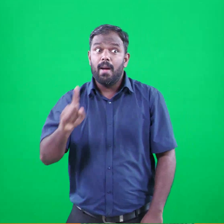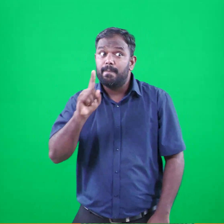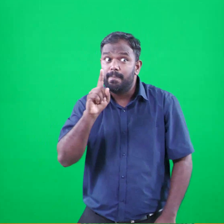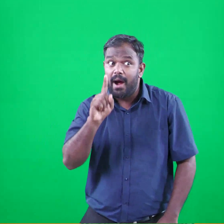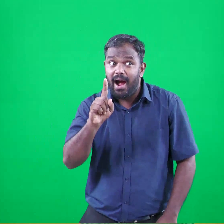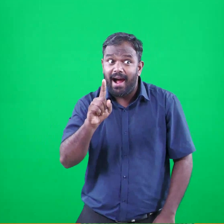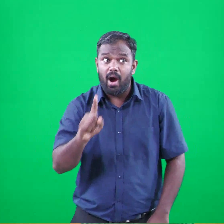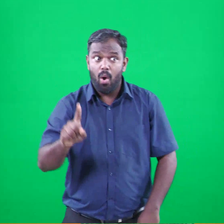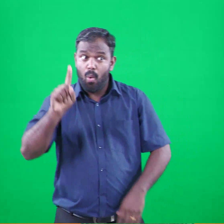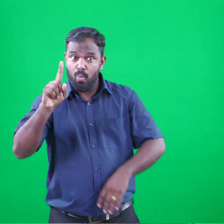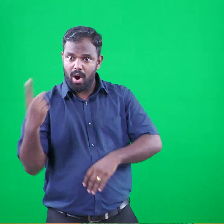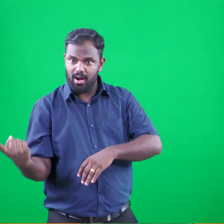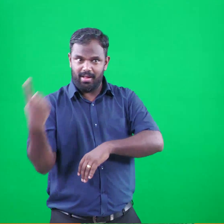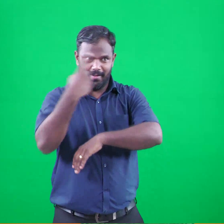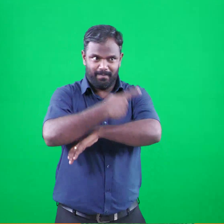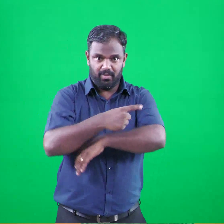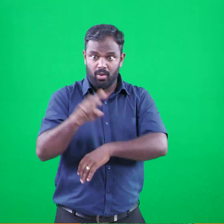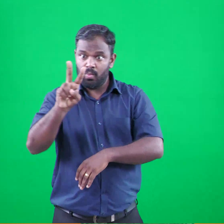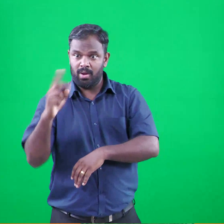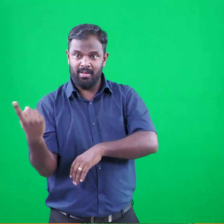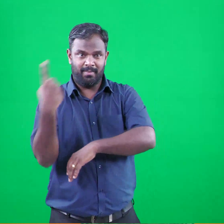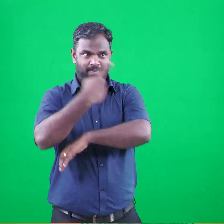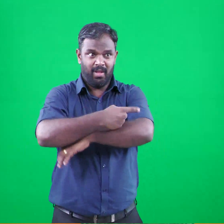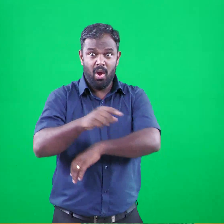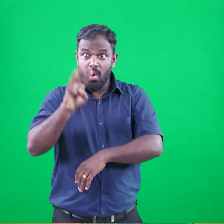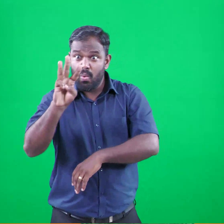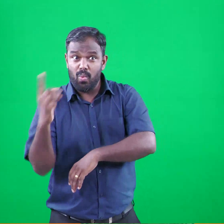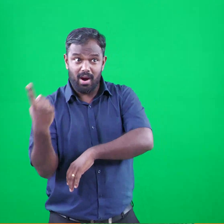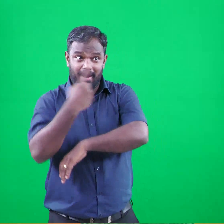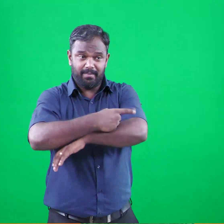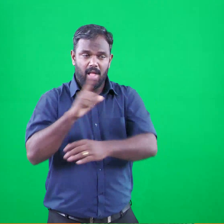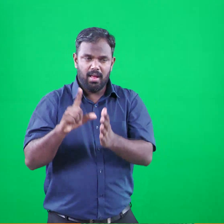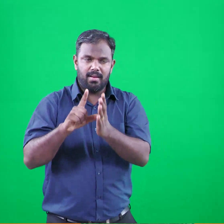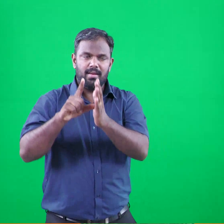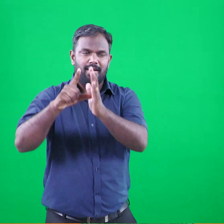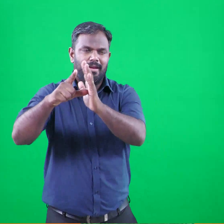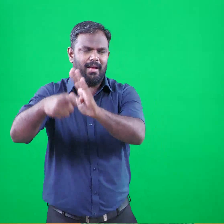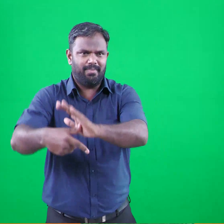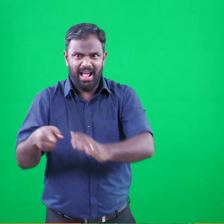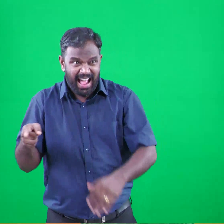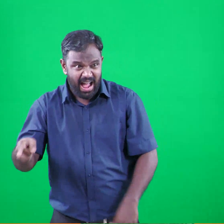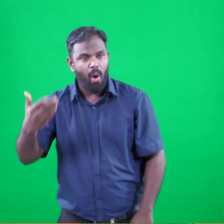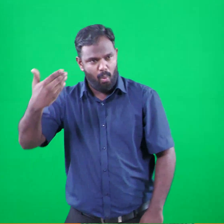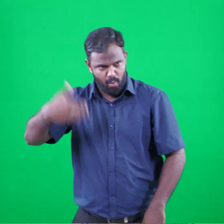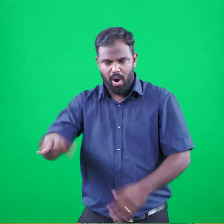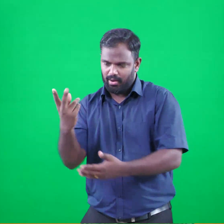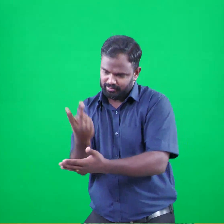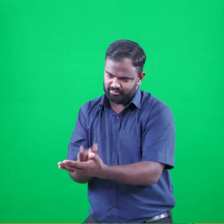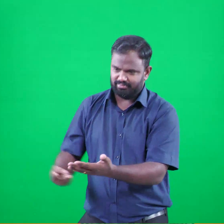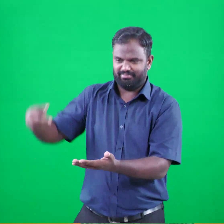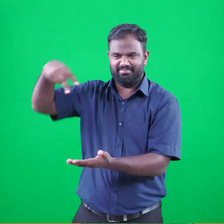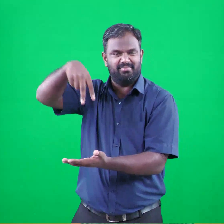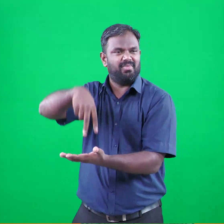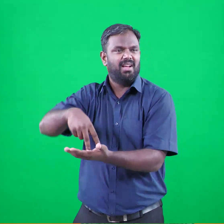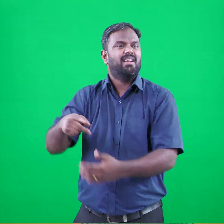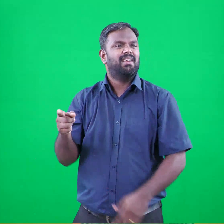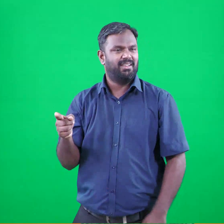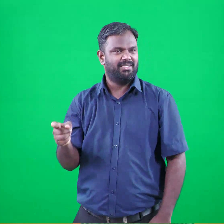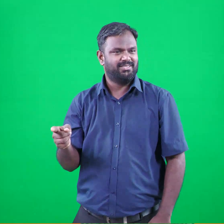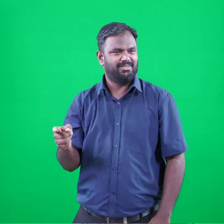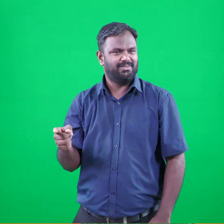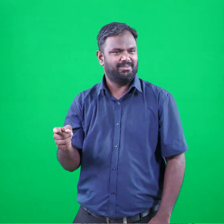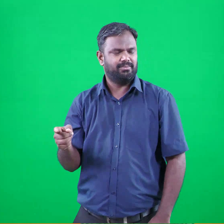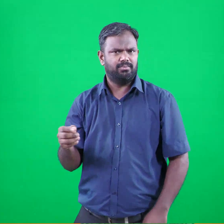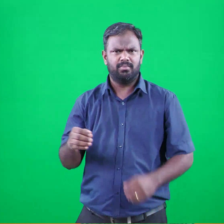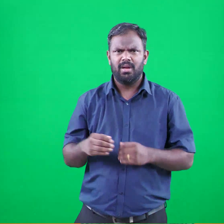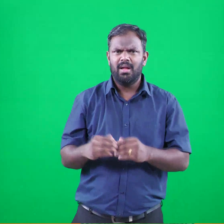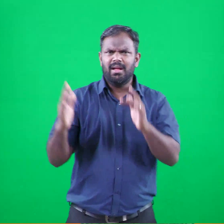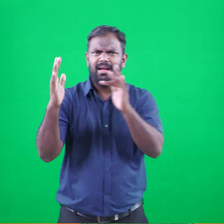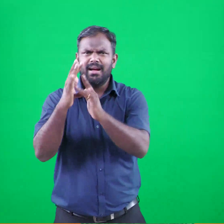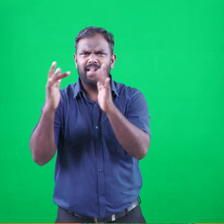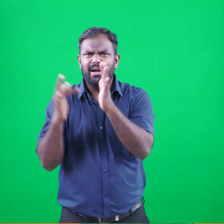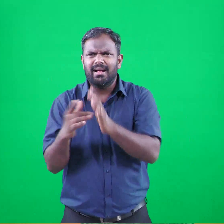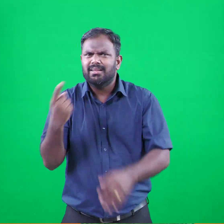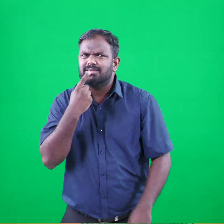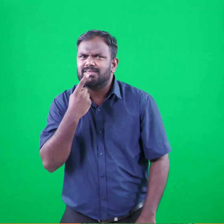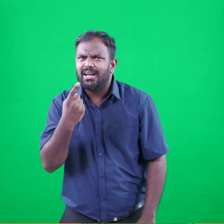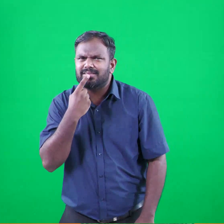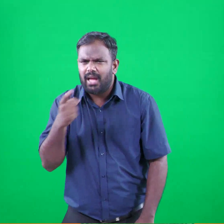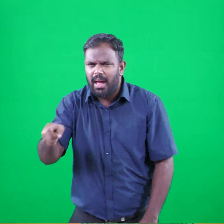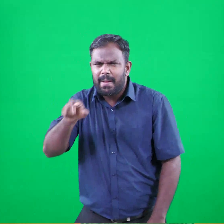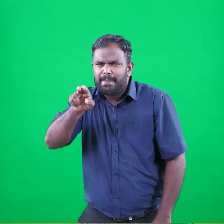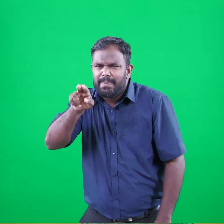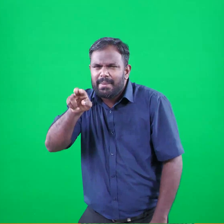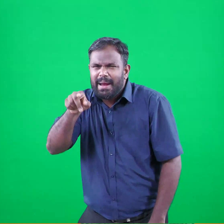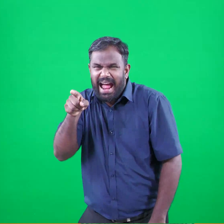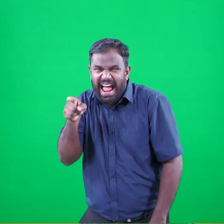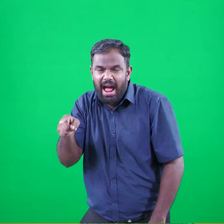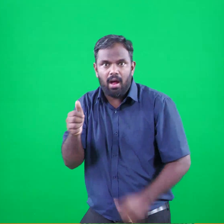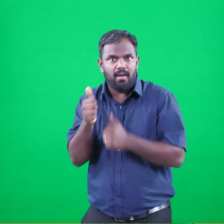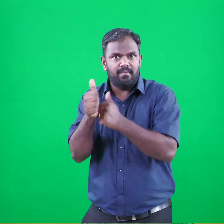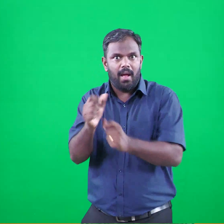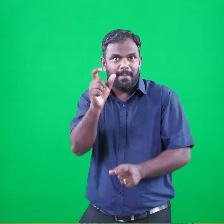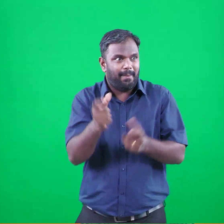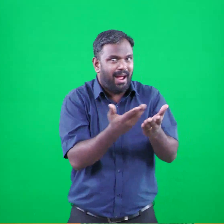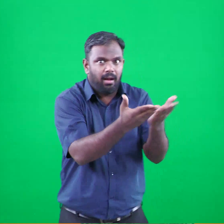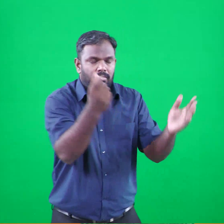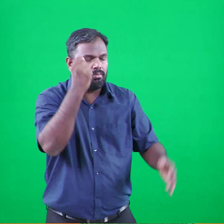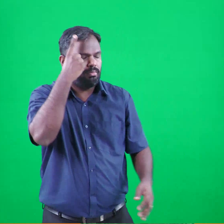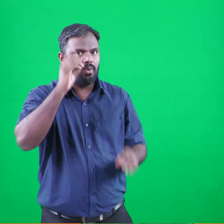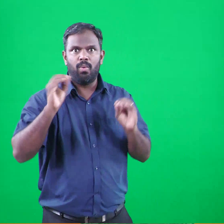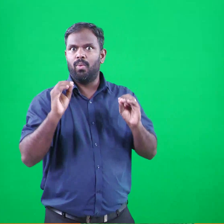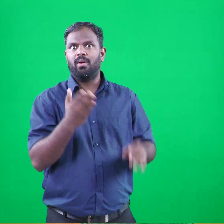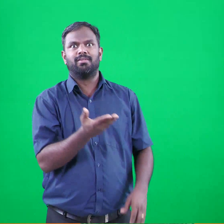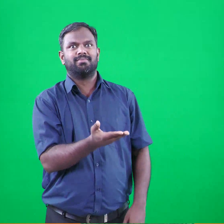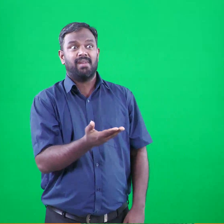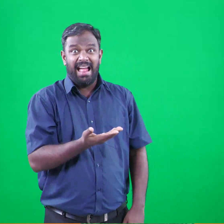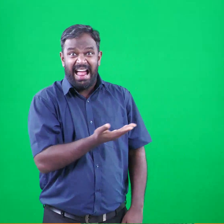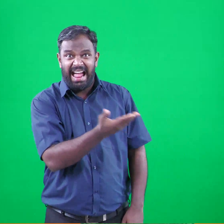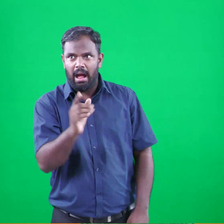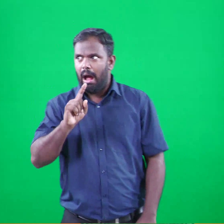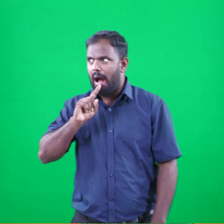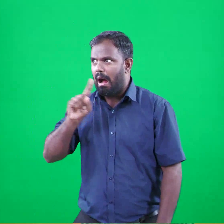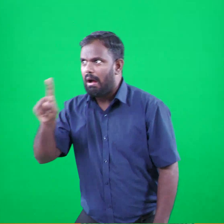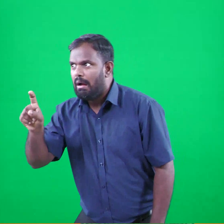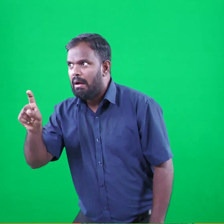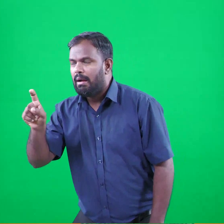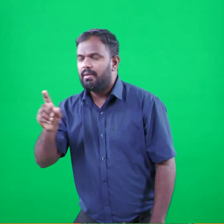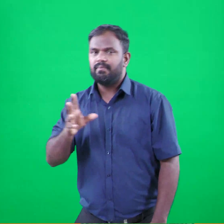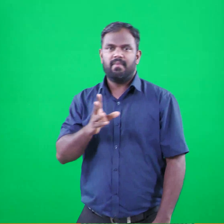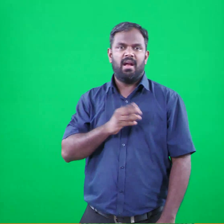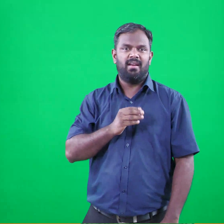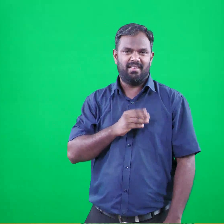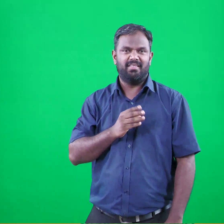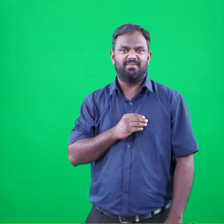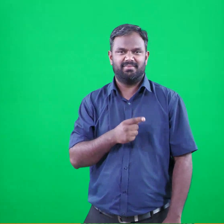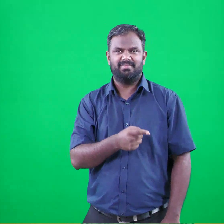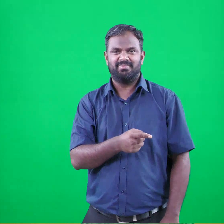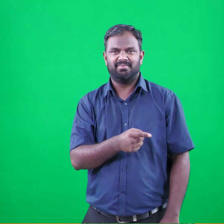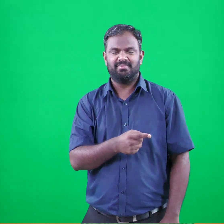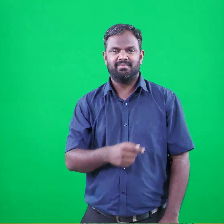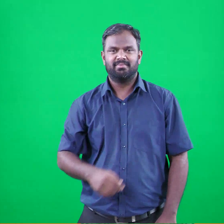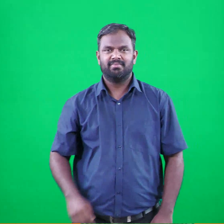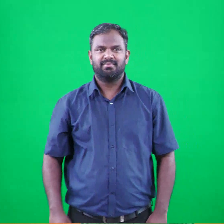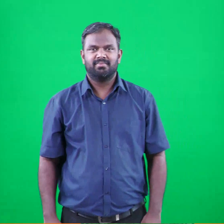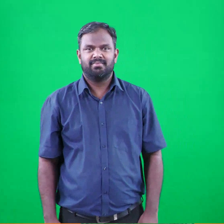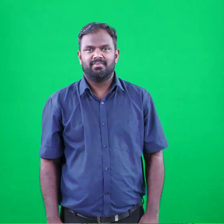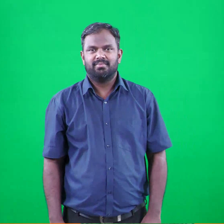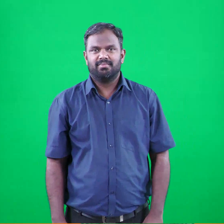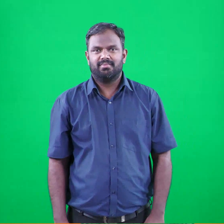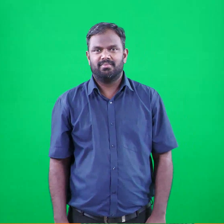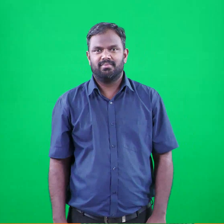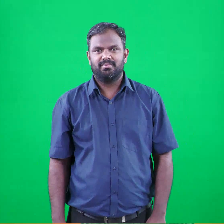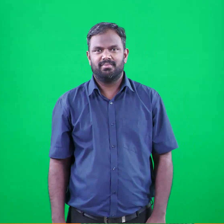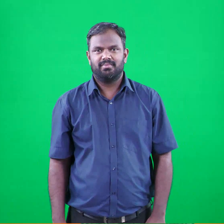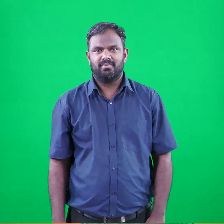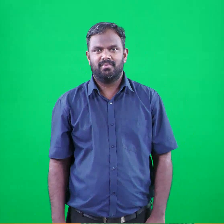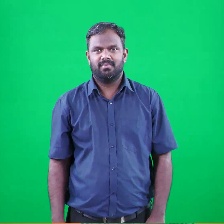But they did not understand this statement, and they were afraid to ask Him about it.